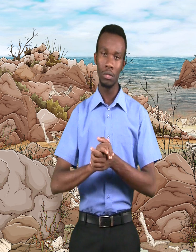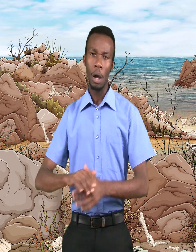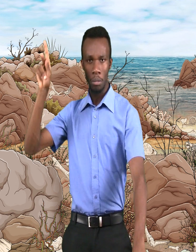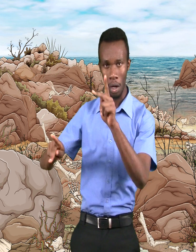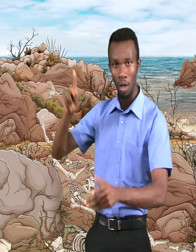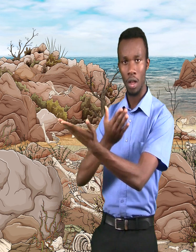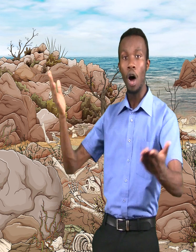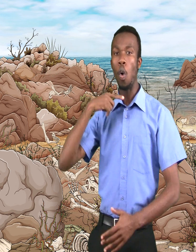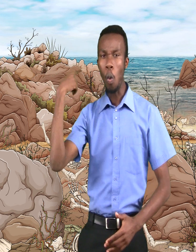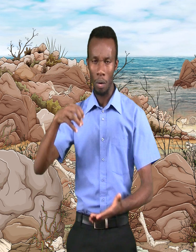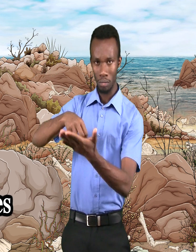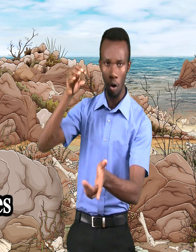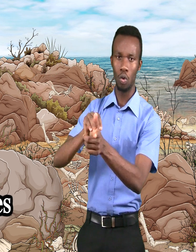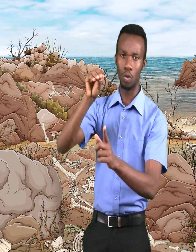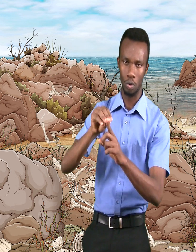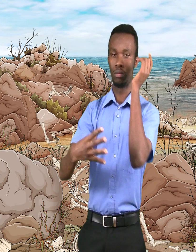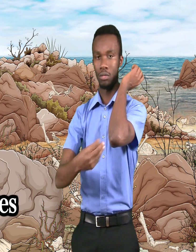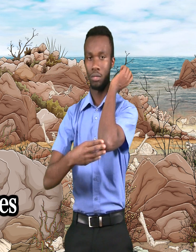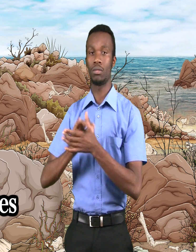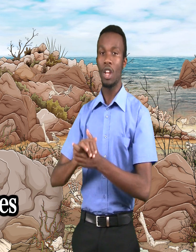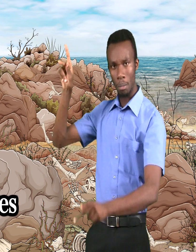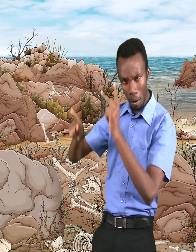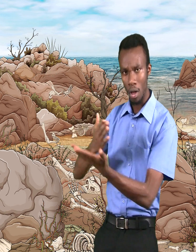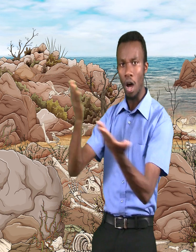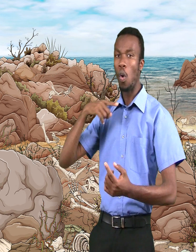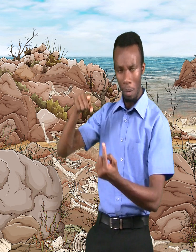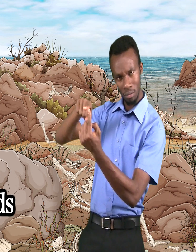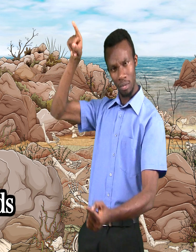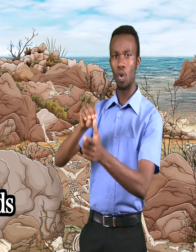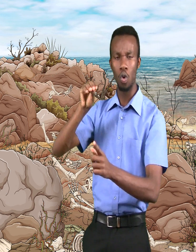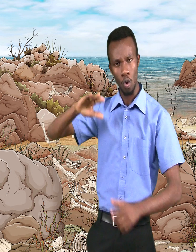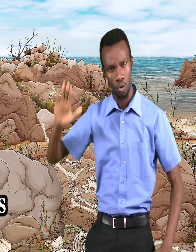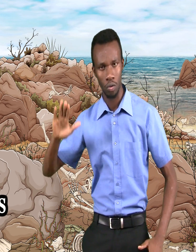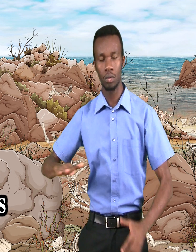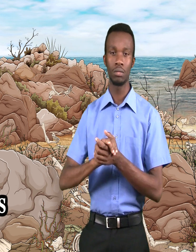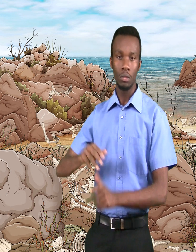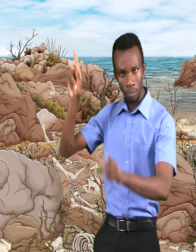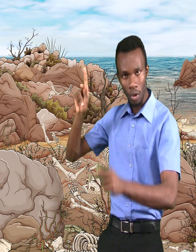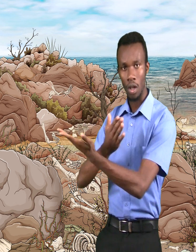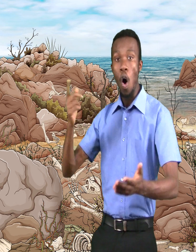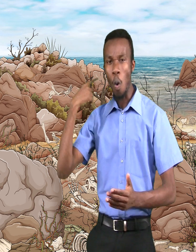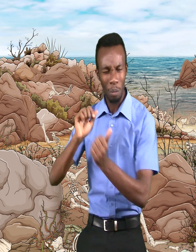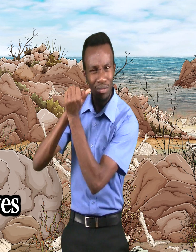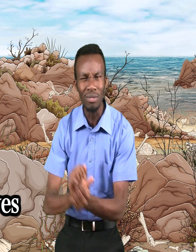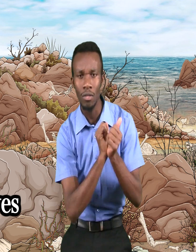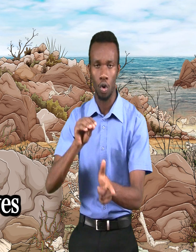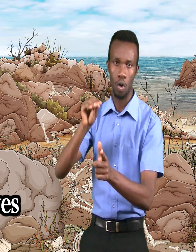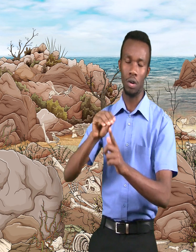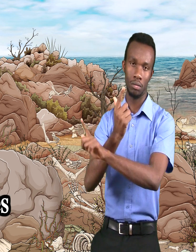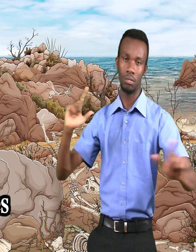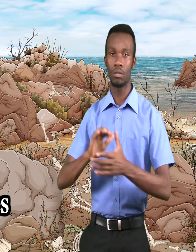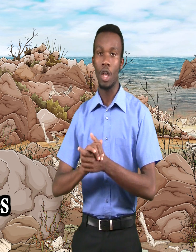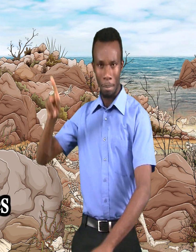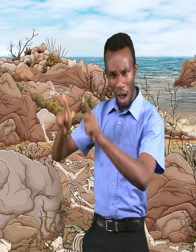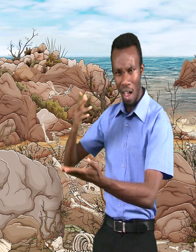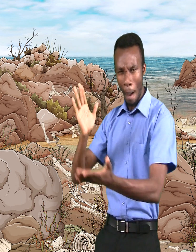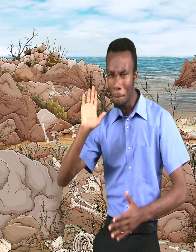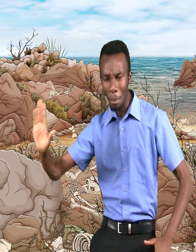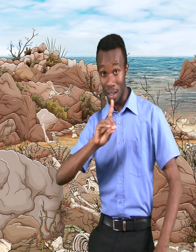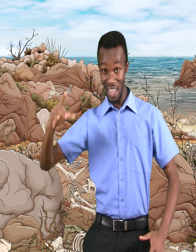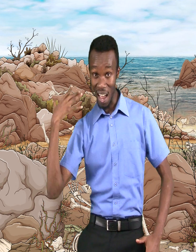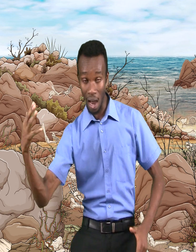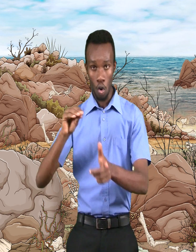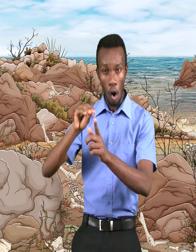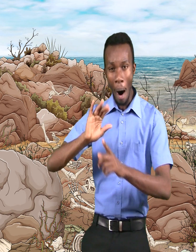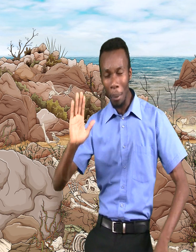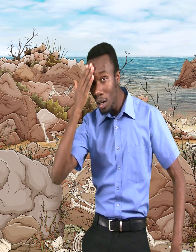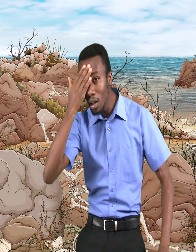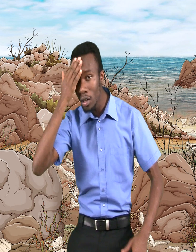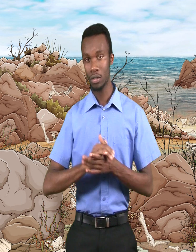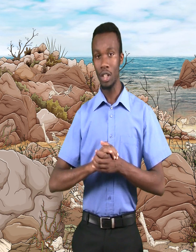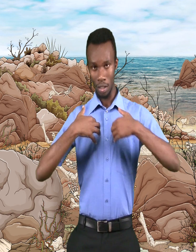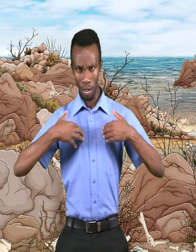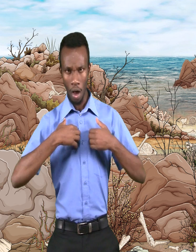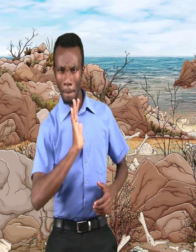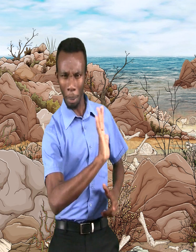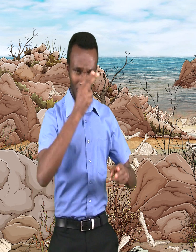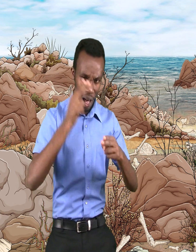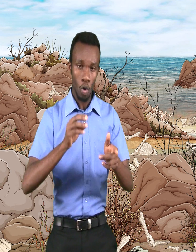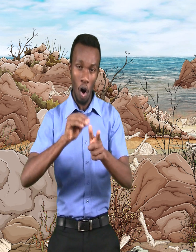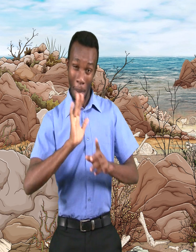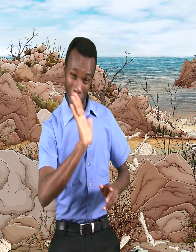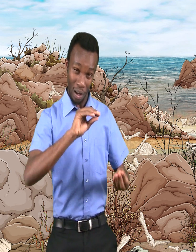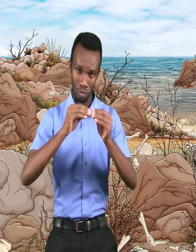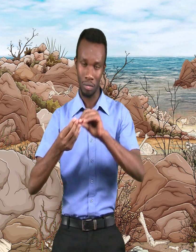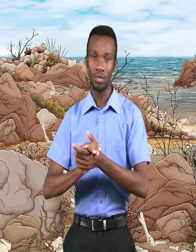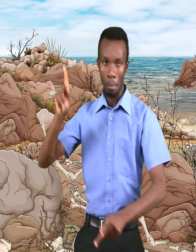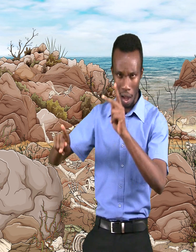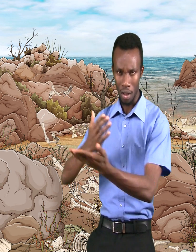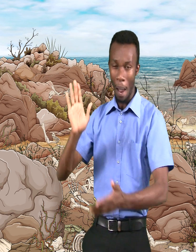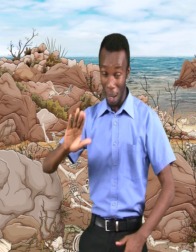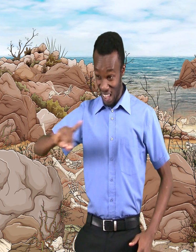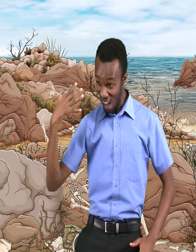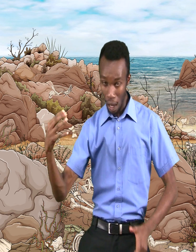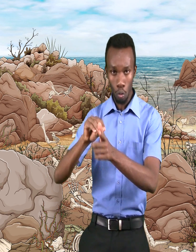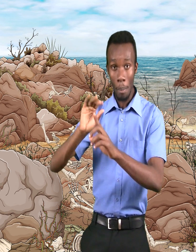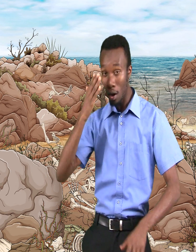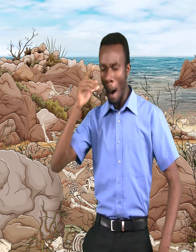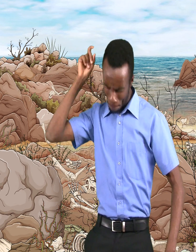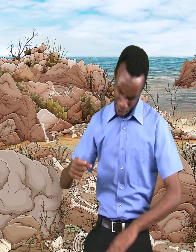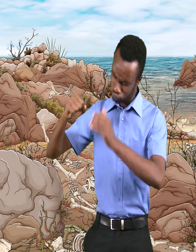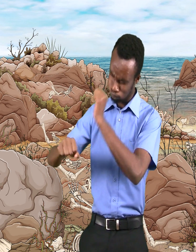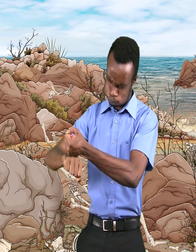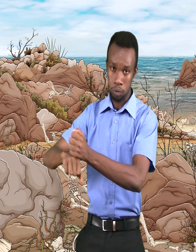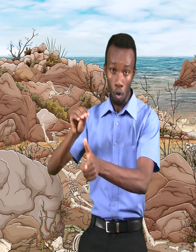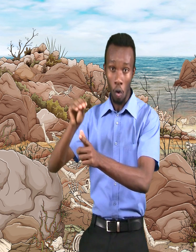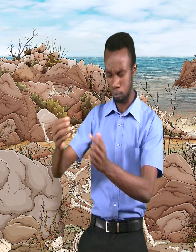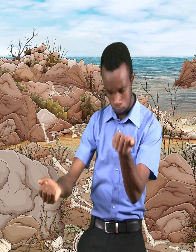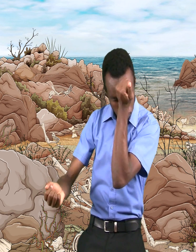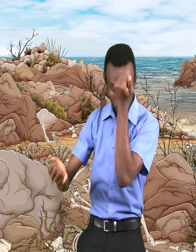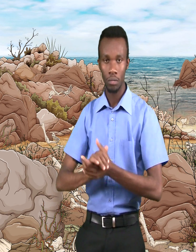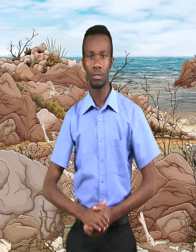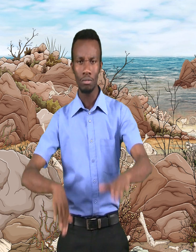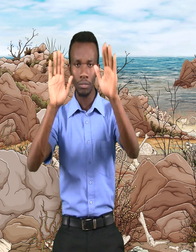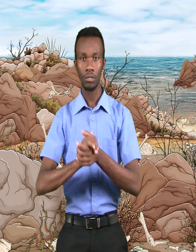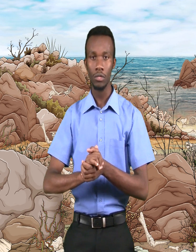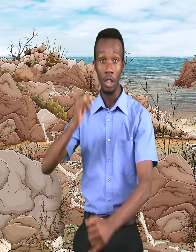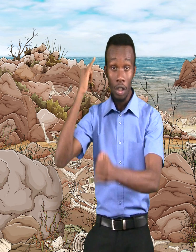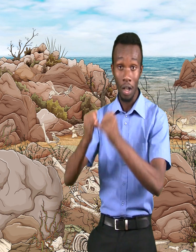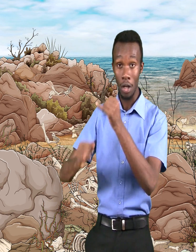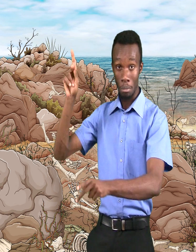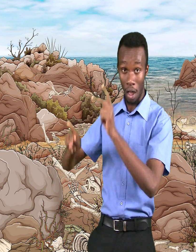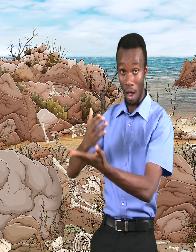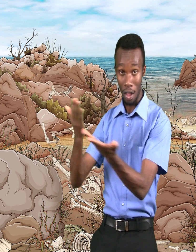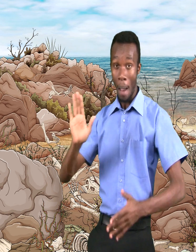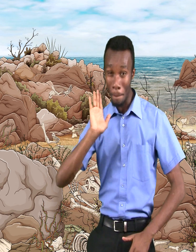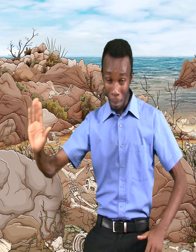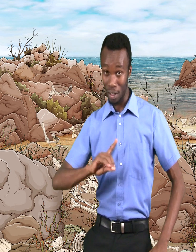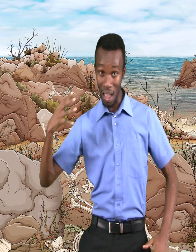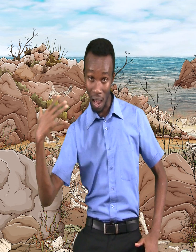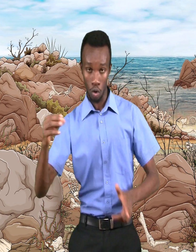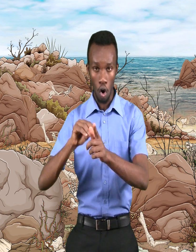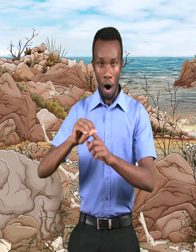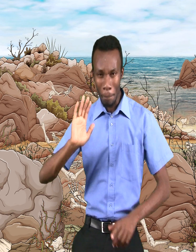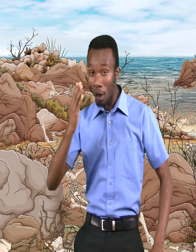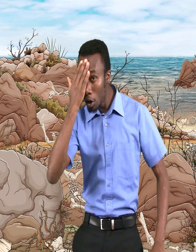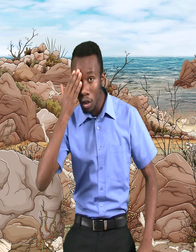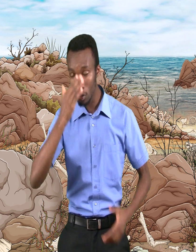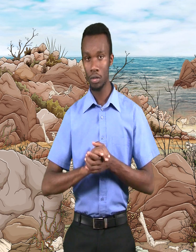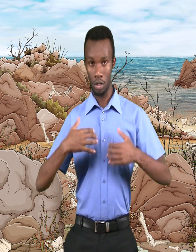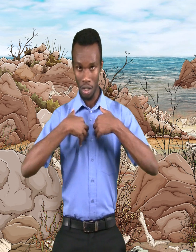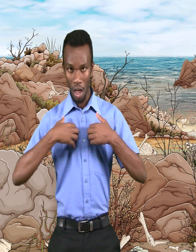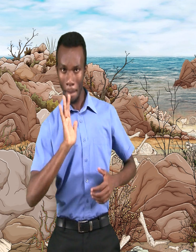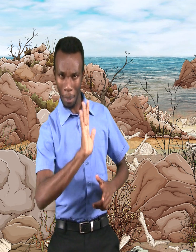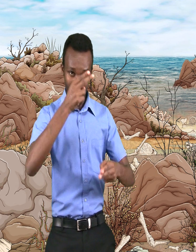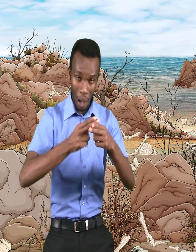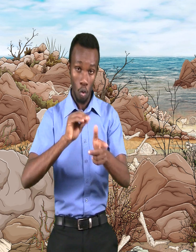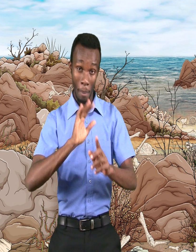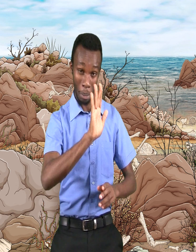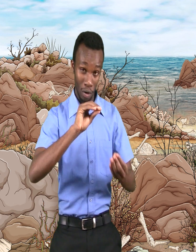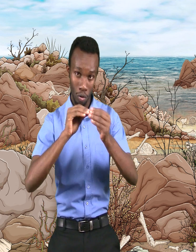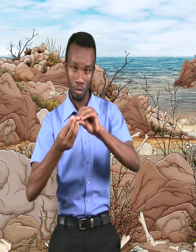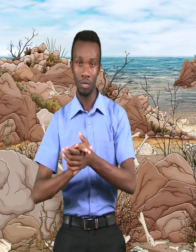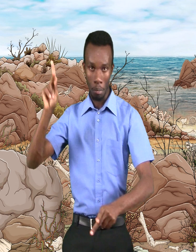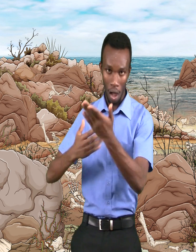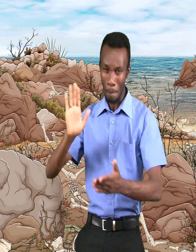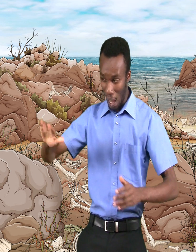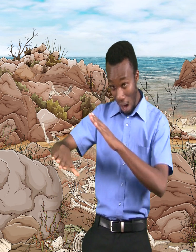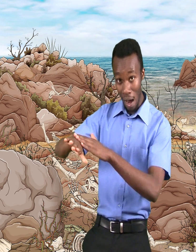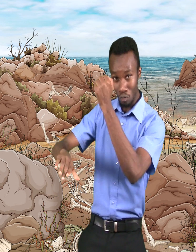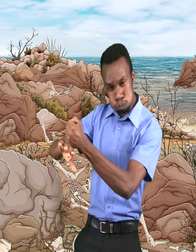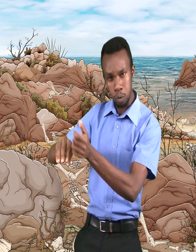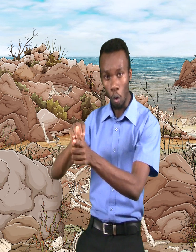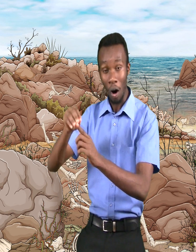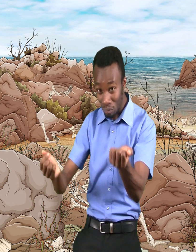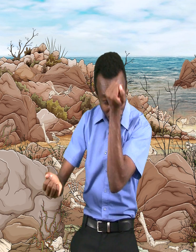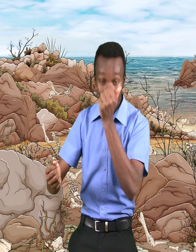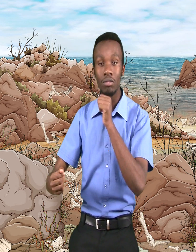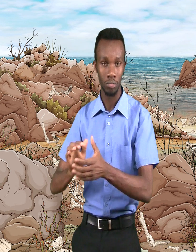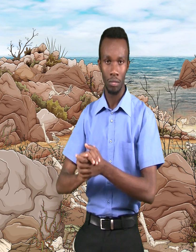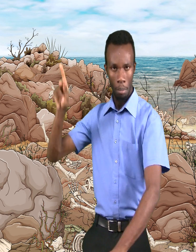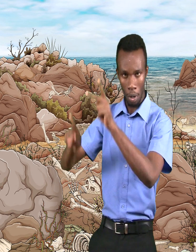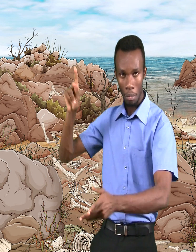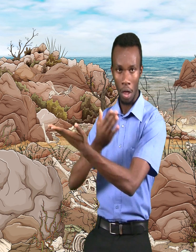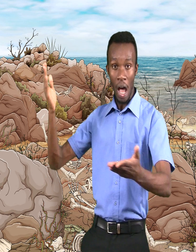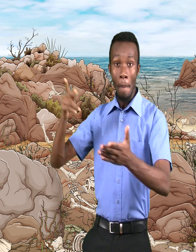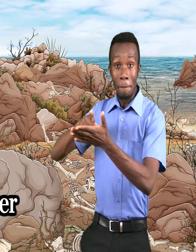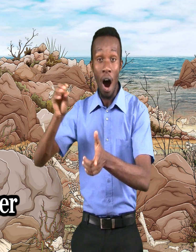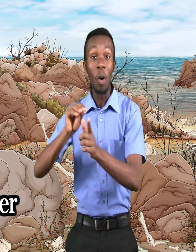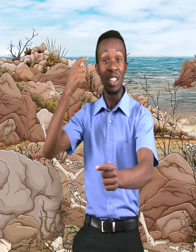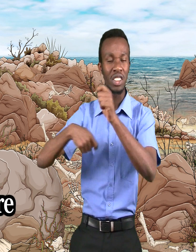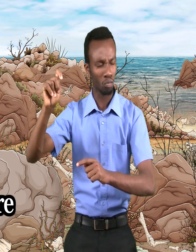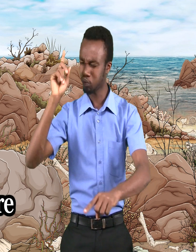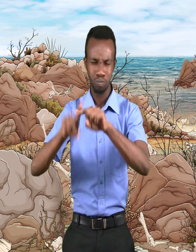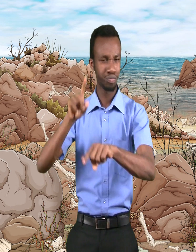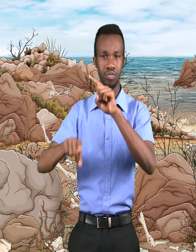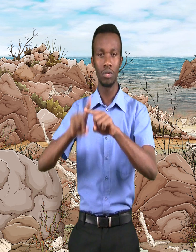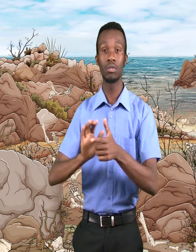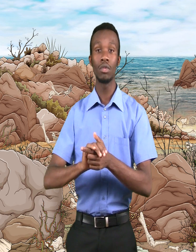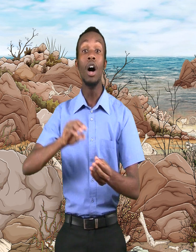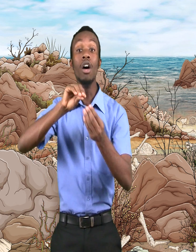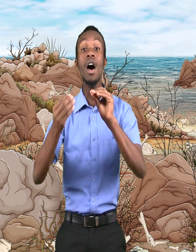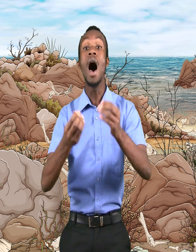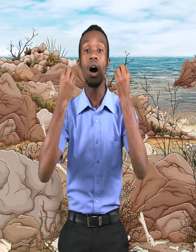And the second beast required all people small and great, rich and poor, free and slave, to receive a mark on their right hand or on their forehead, so that no one could buy or sell unless he had the mark—the name of the beast or the number of its name.